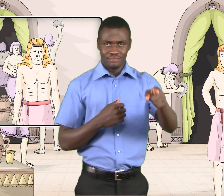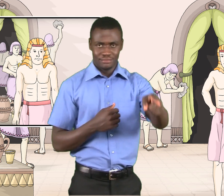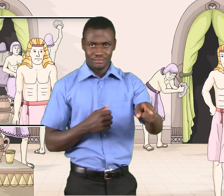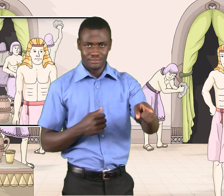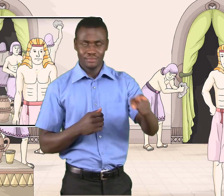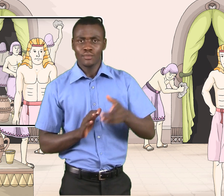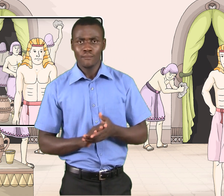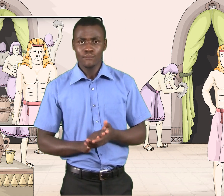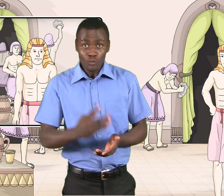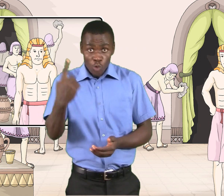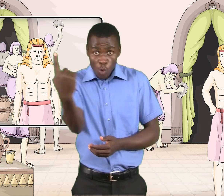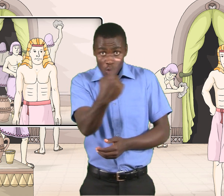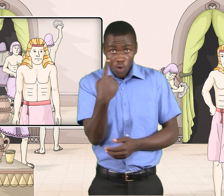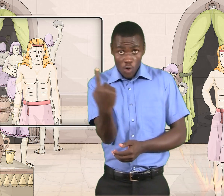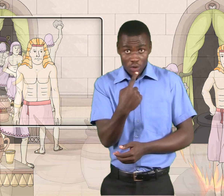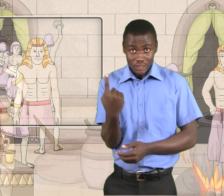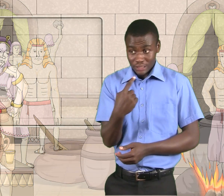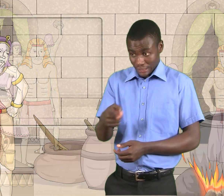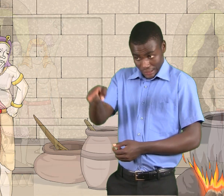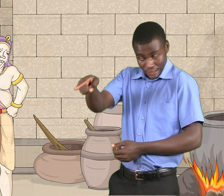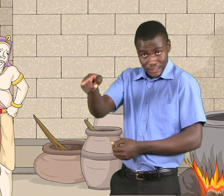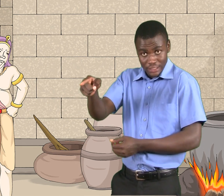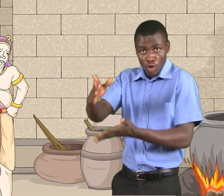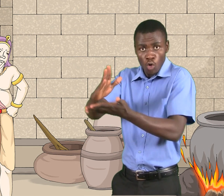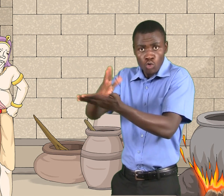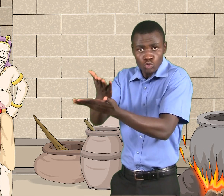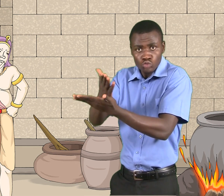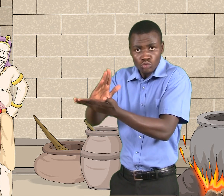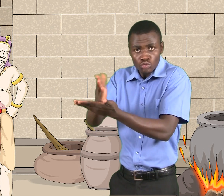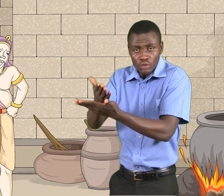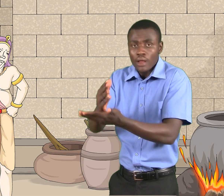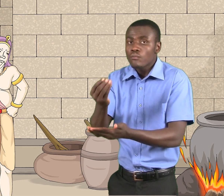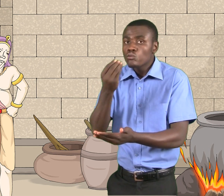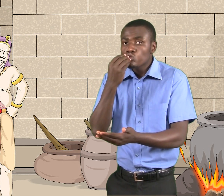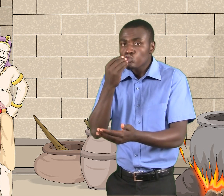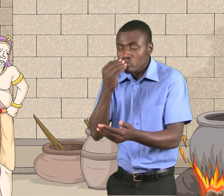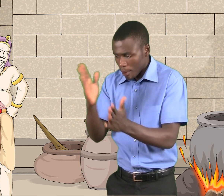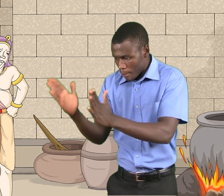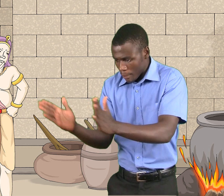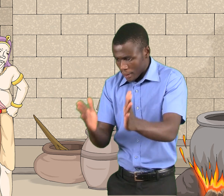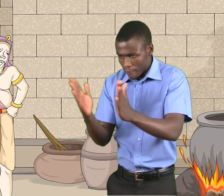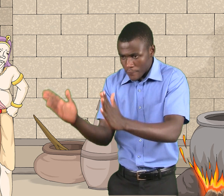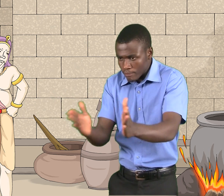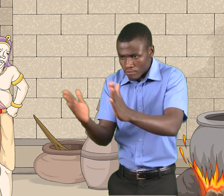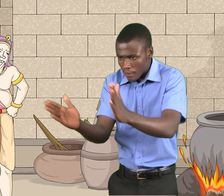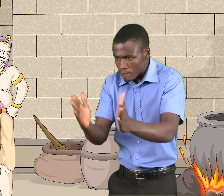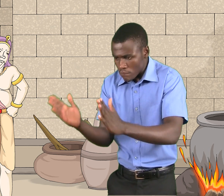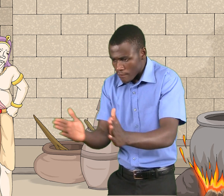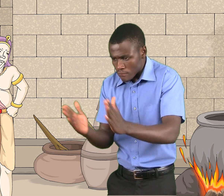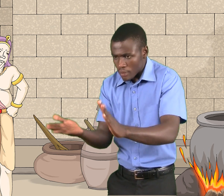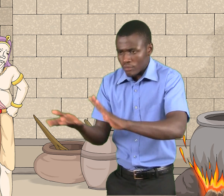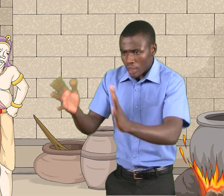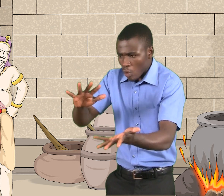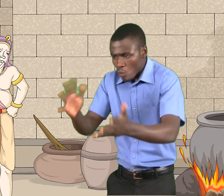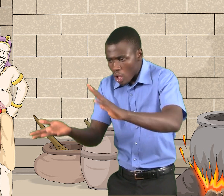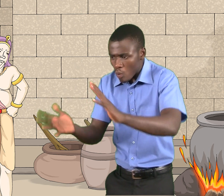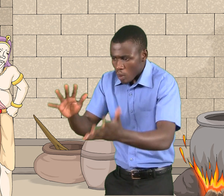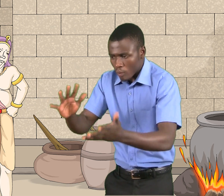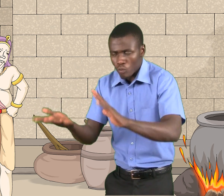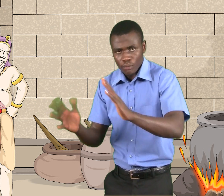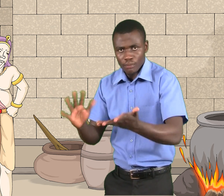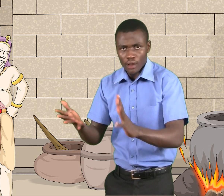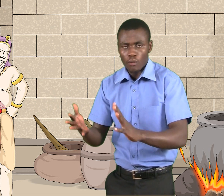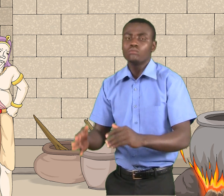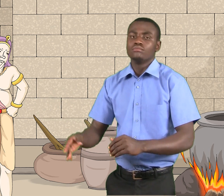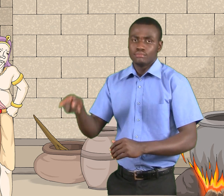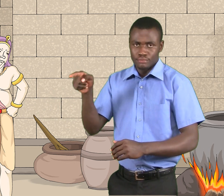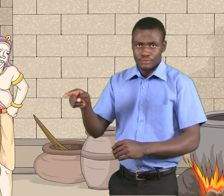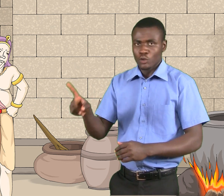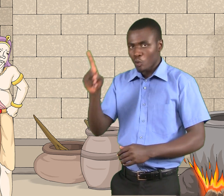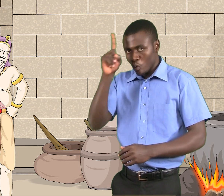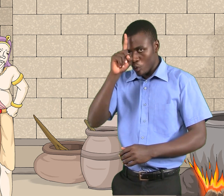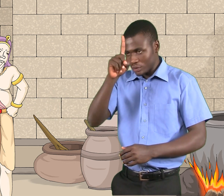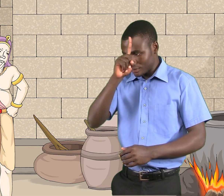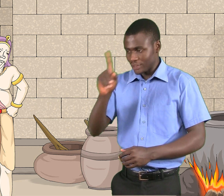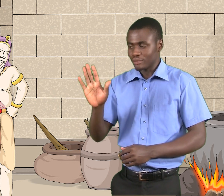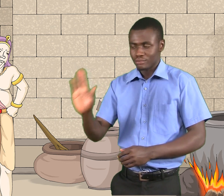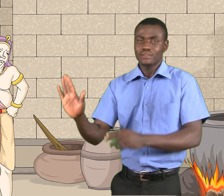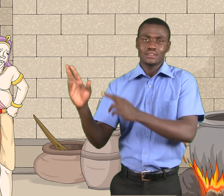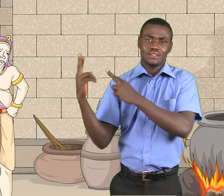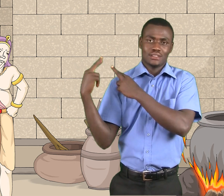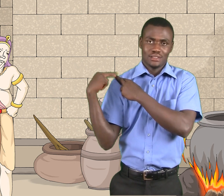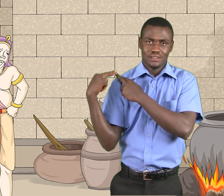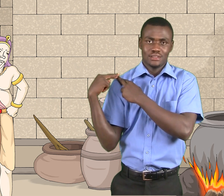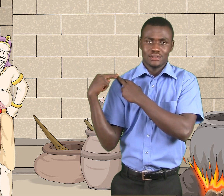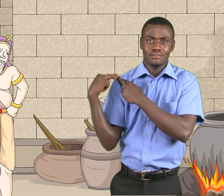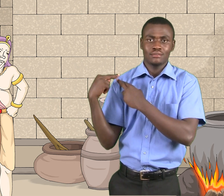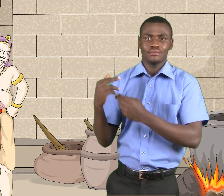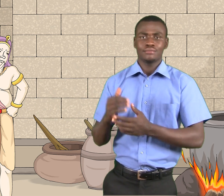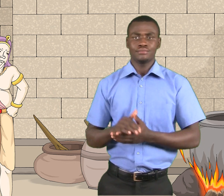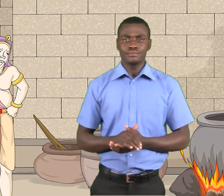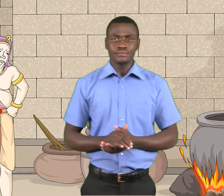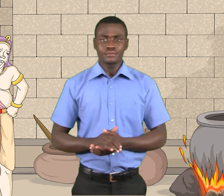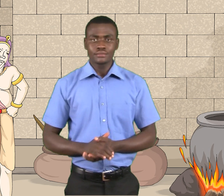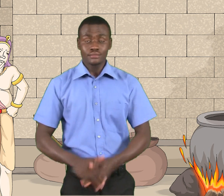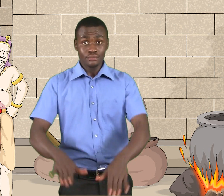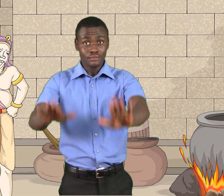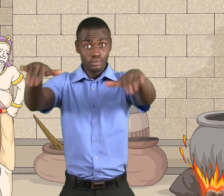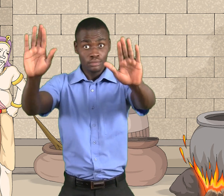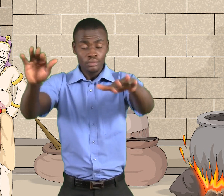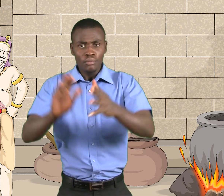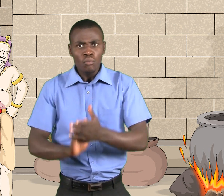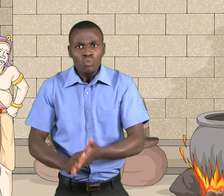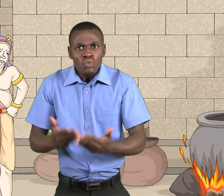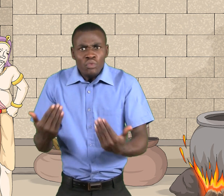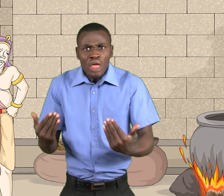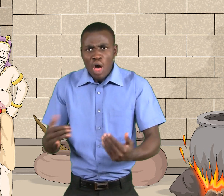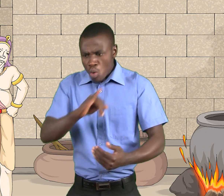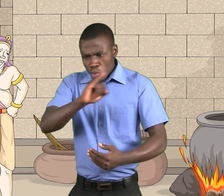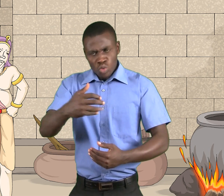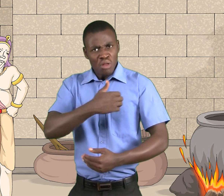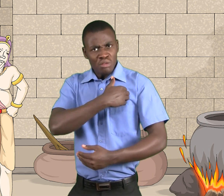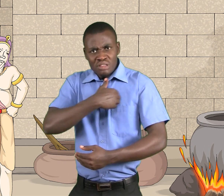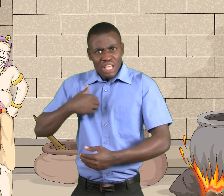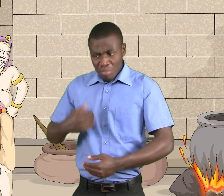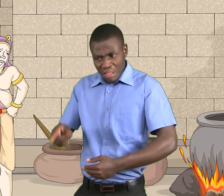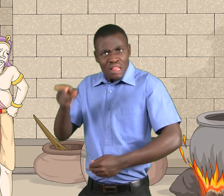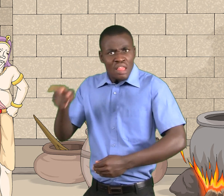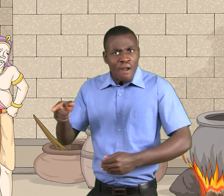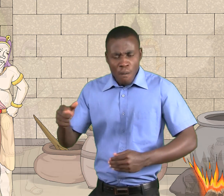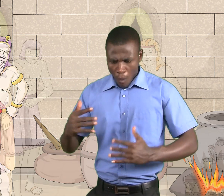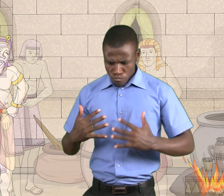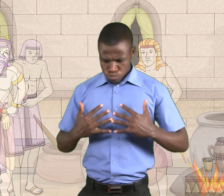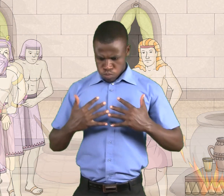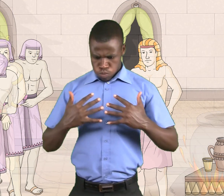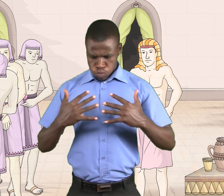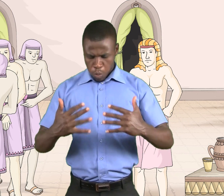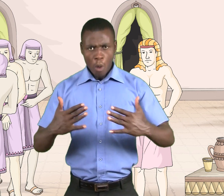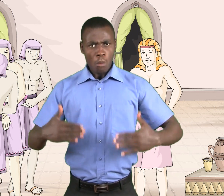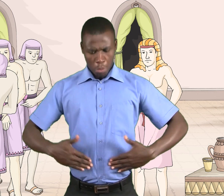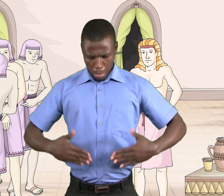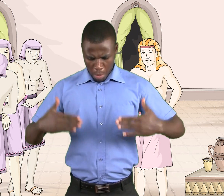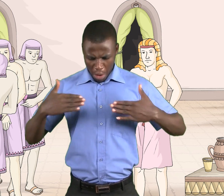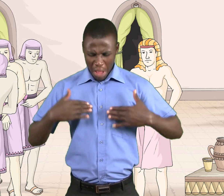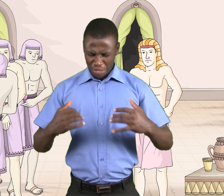he did not concern himself with anything except the food he ate.